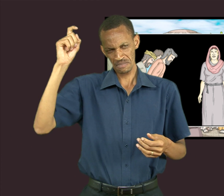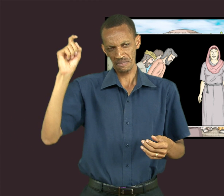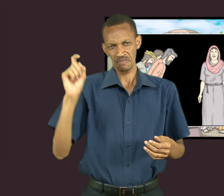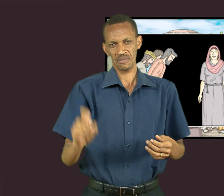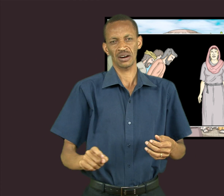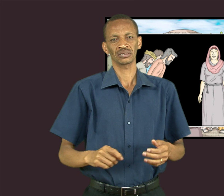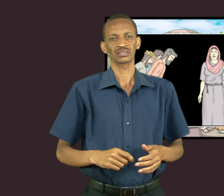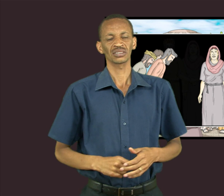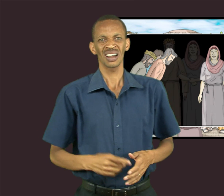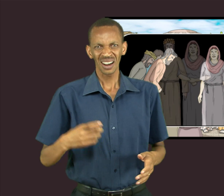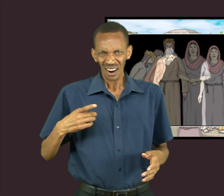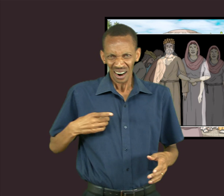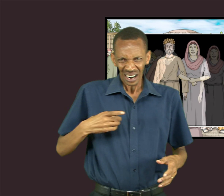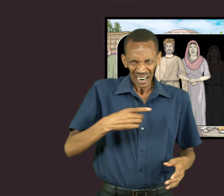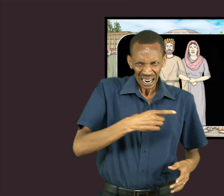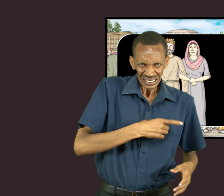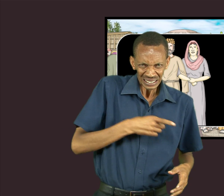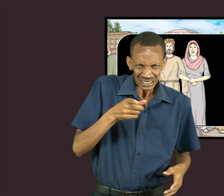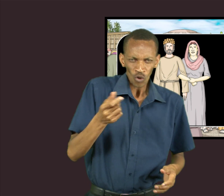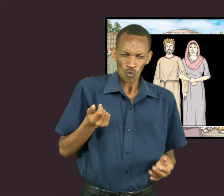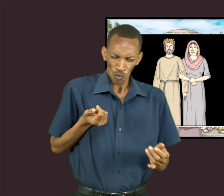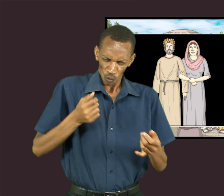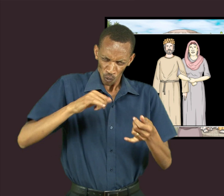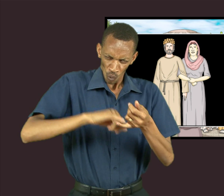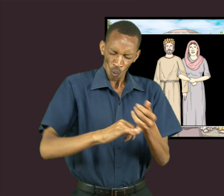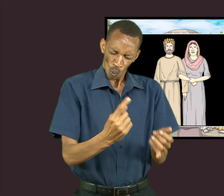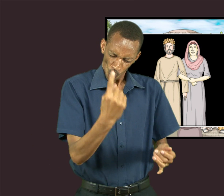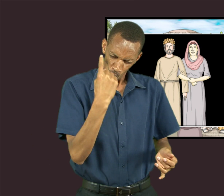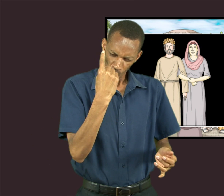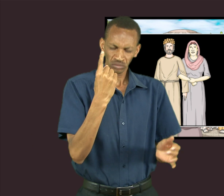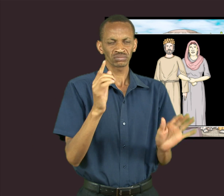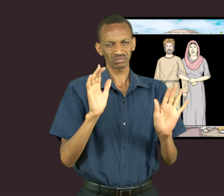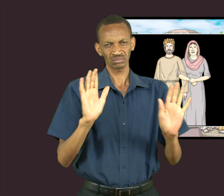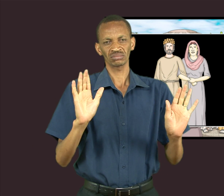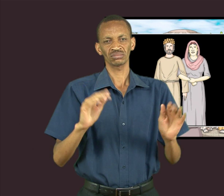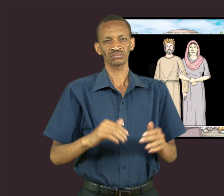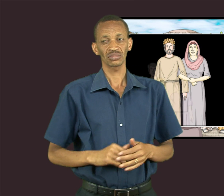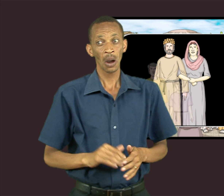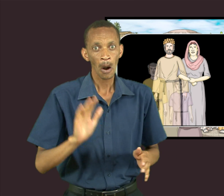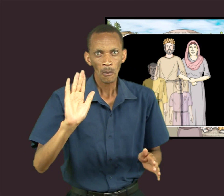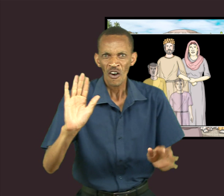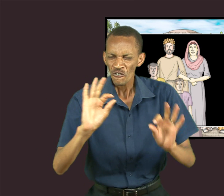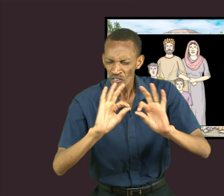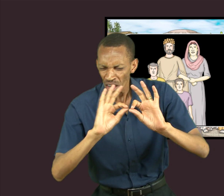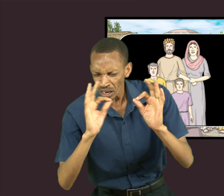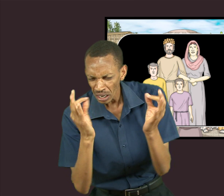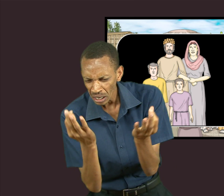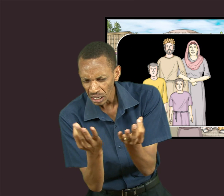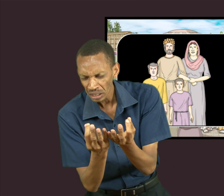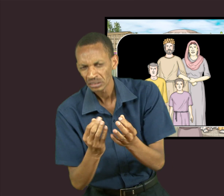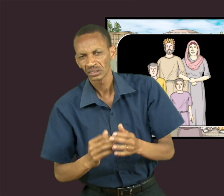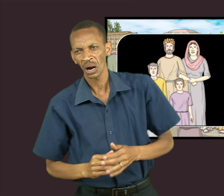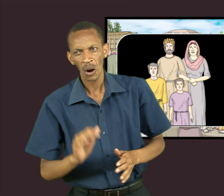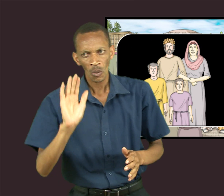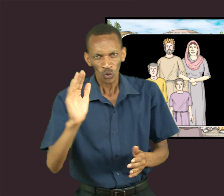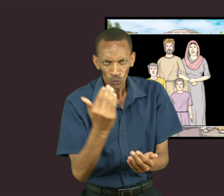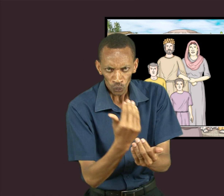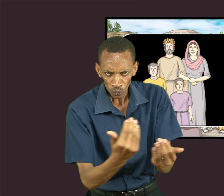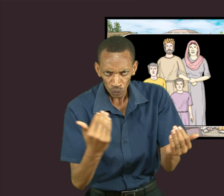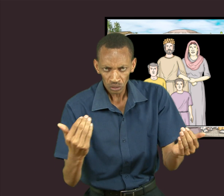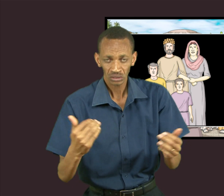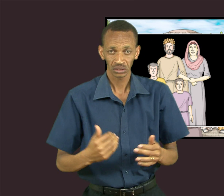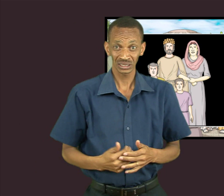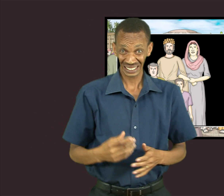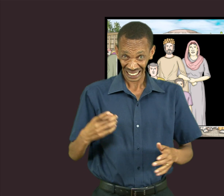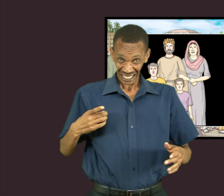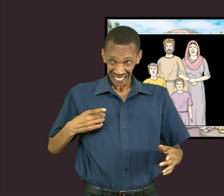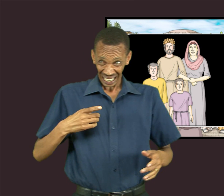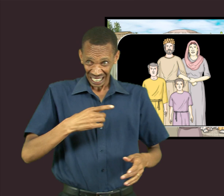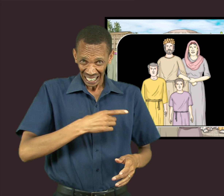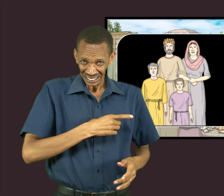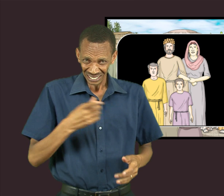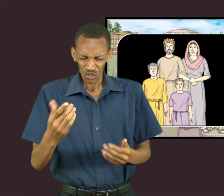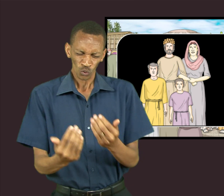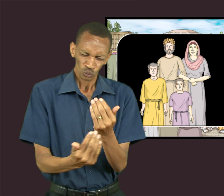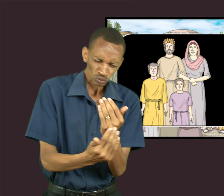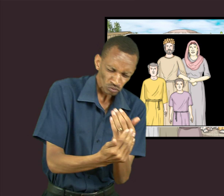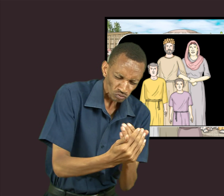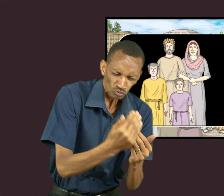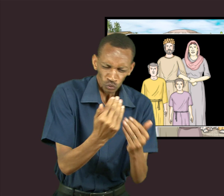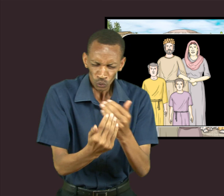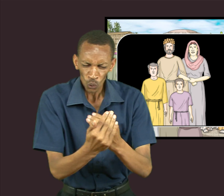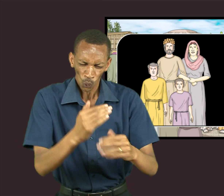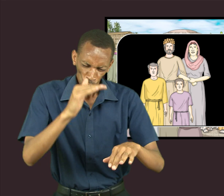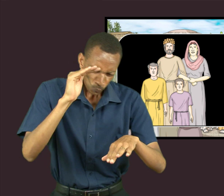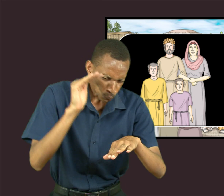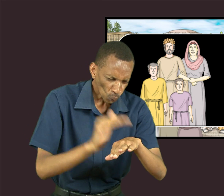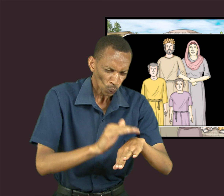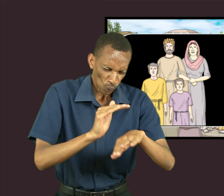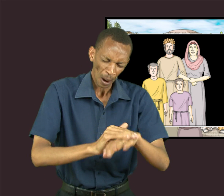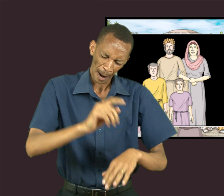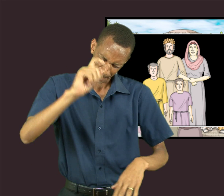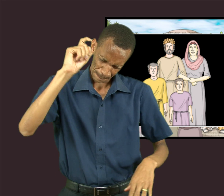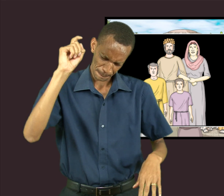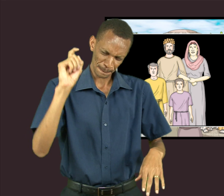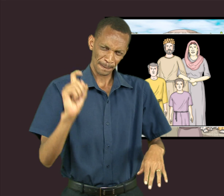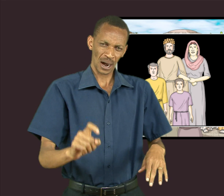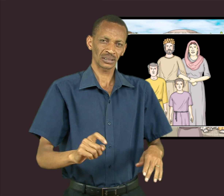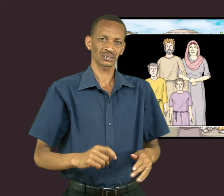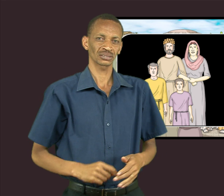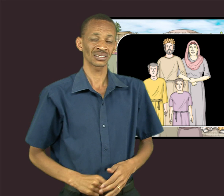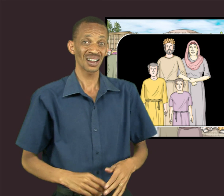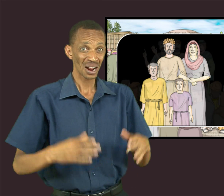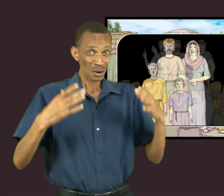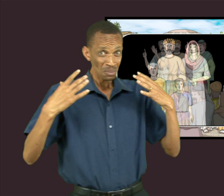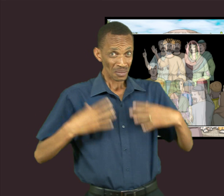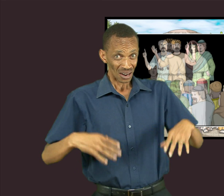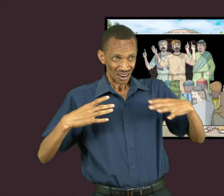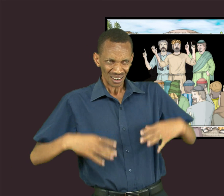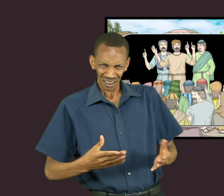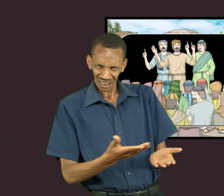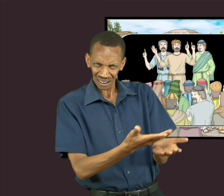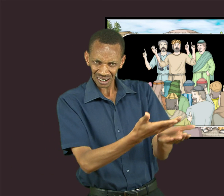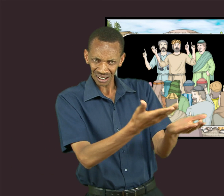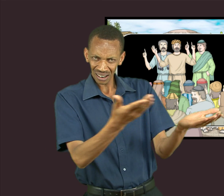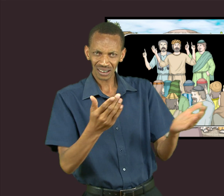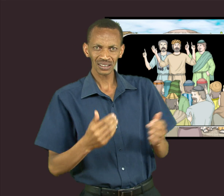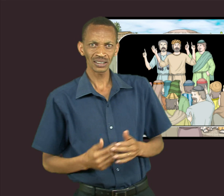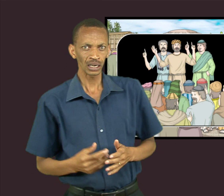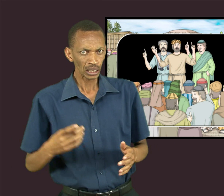A deacon must be the husband of but one wife, a good manager of his children and of his own household.